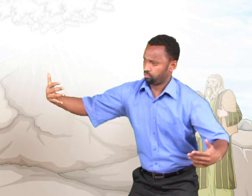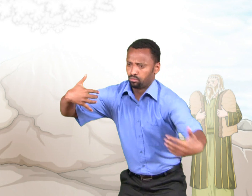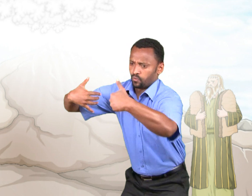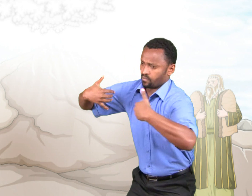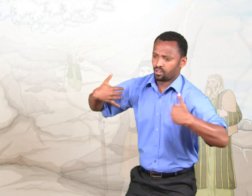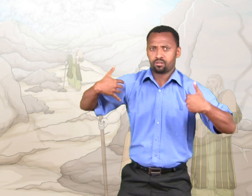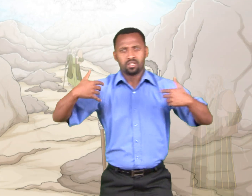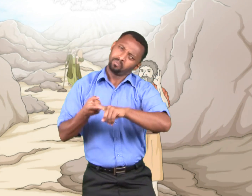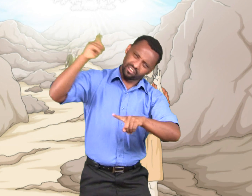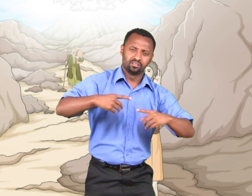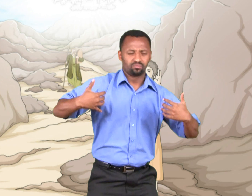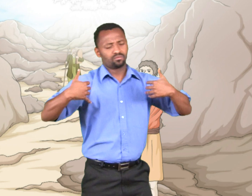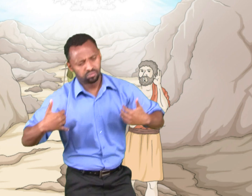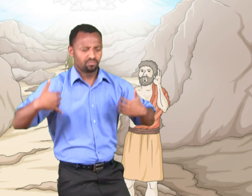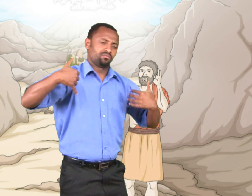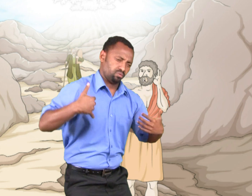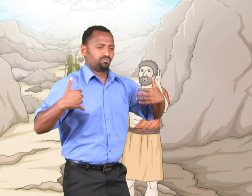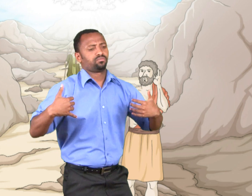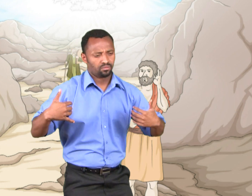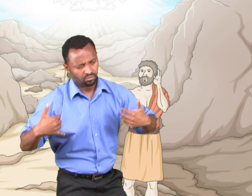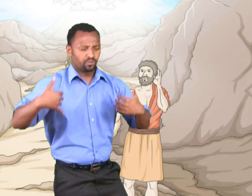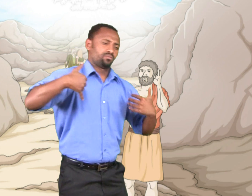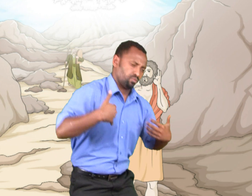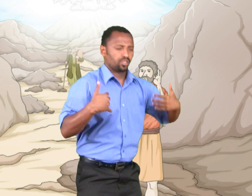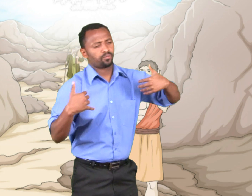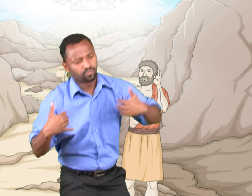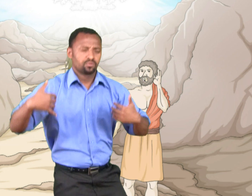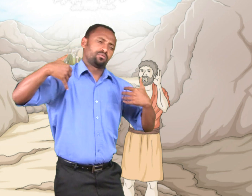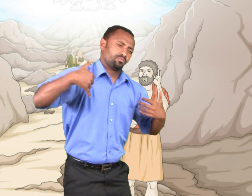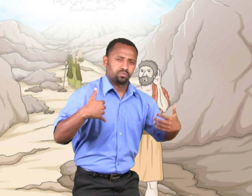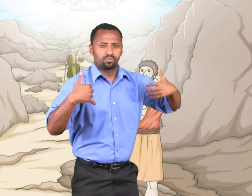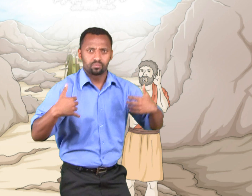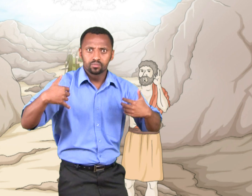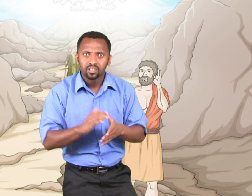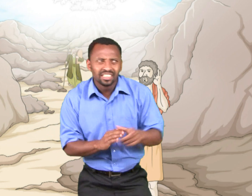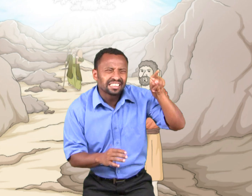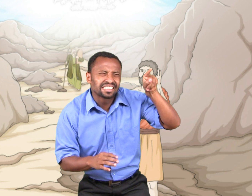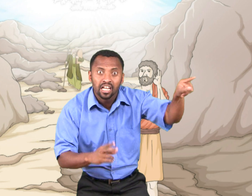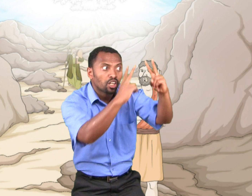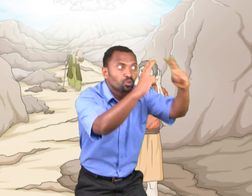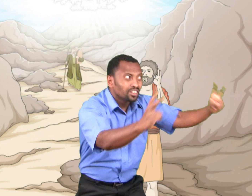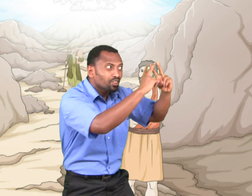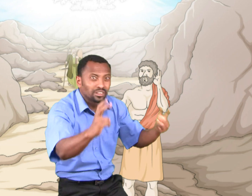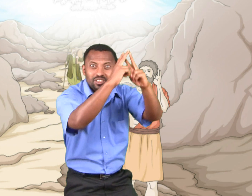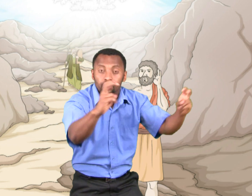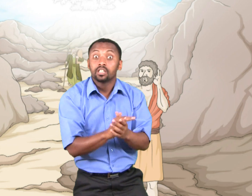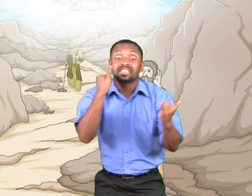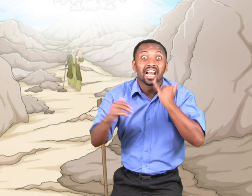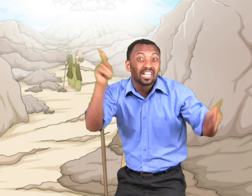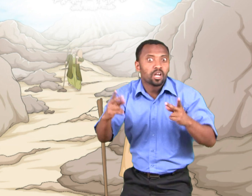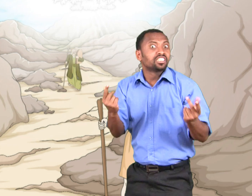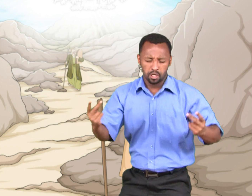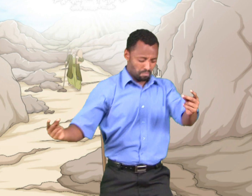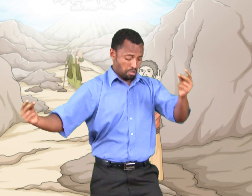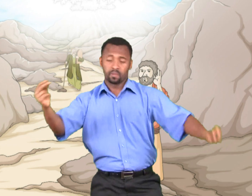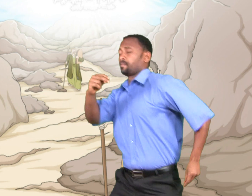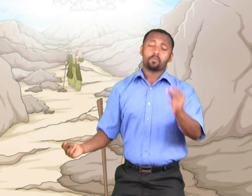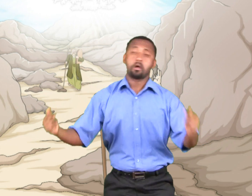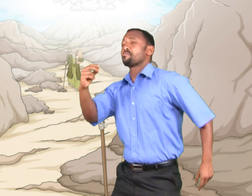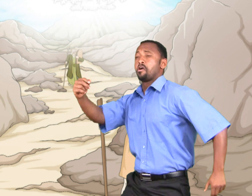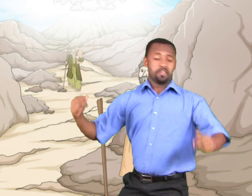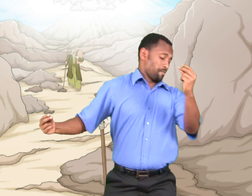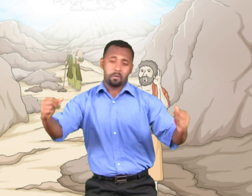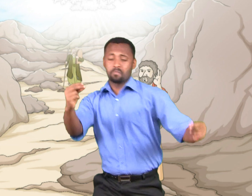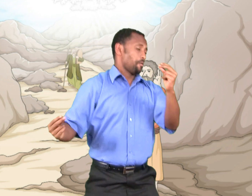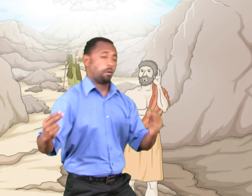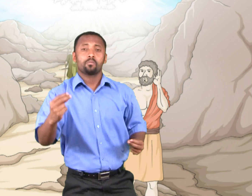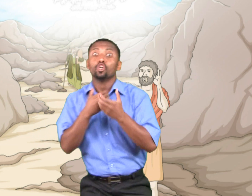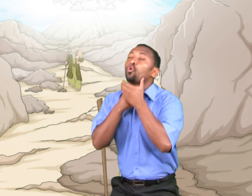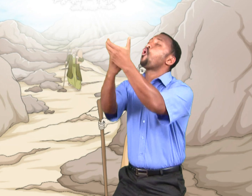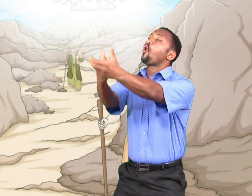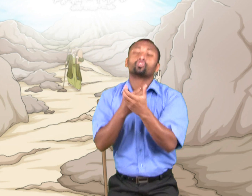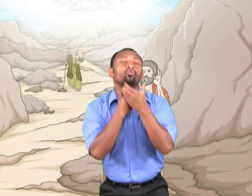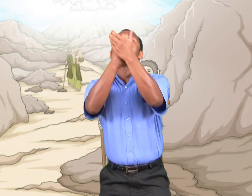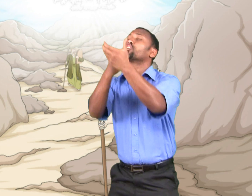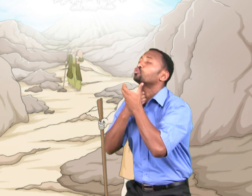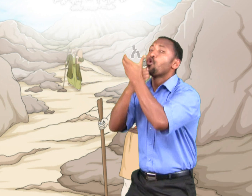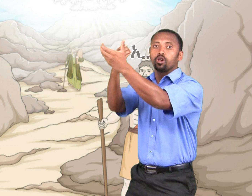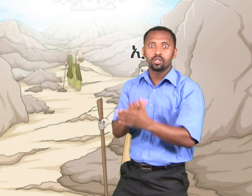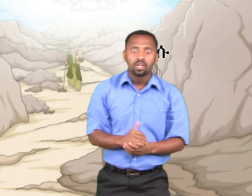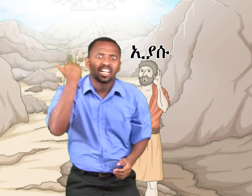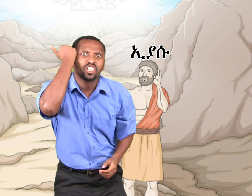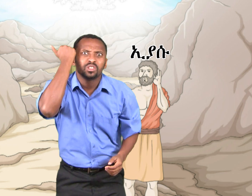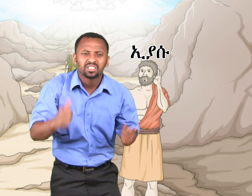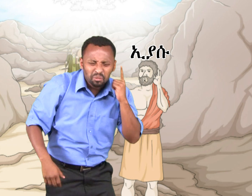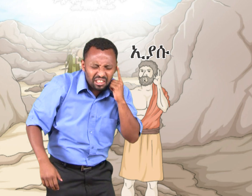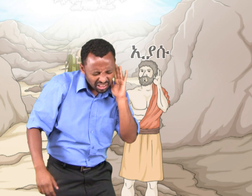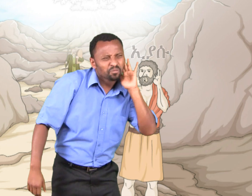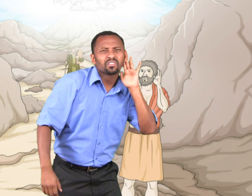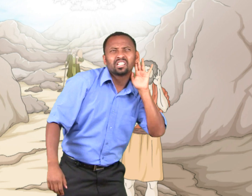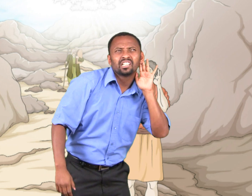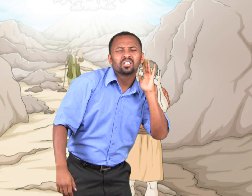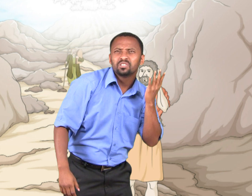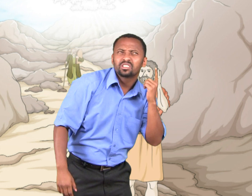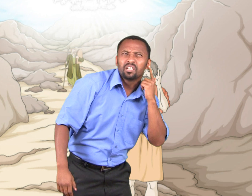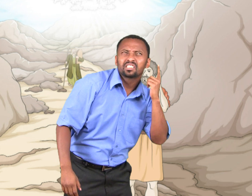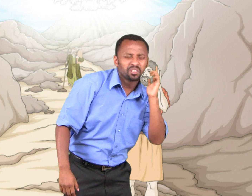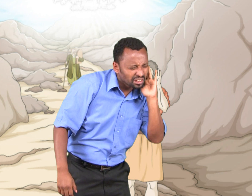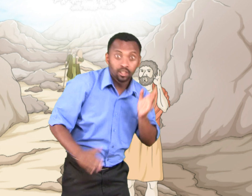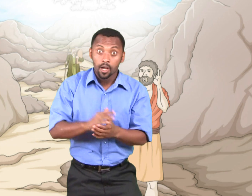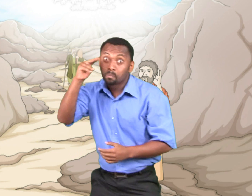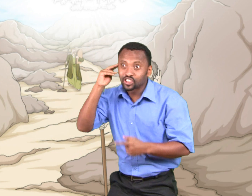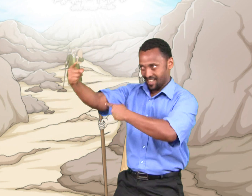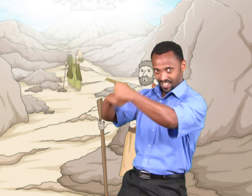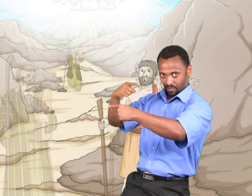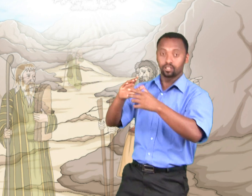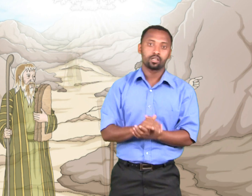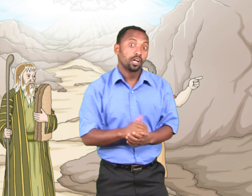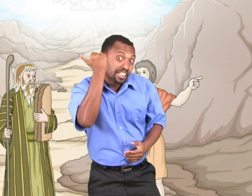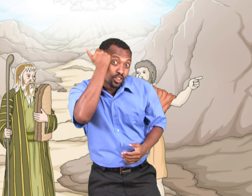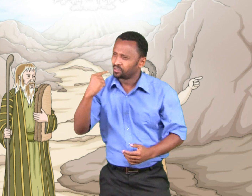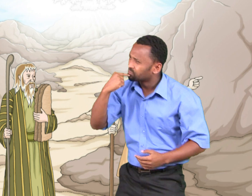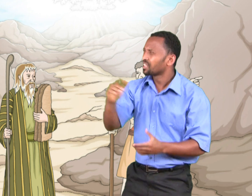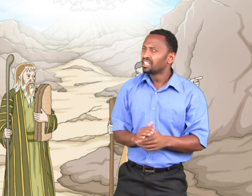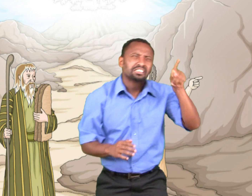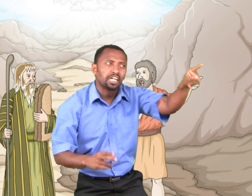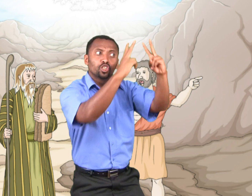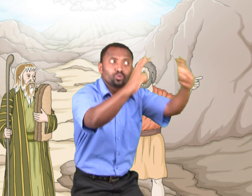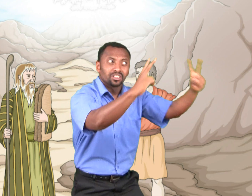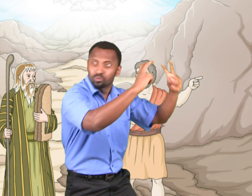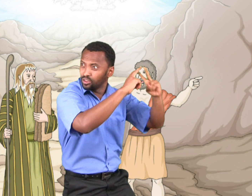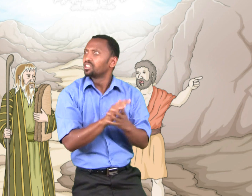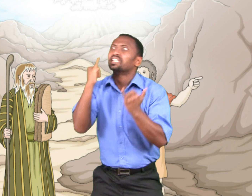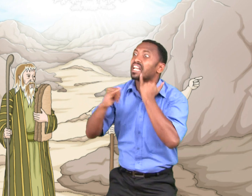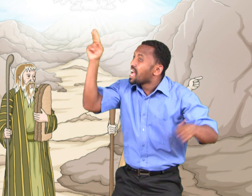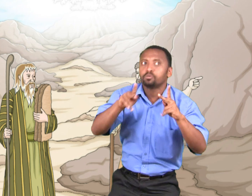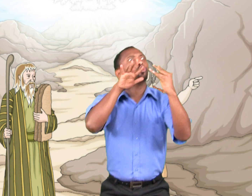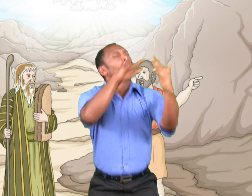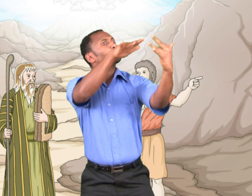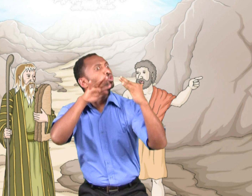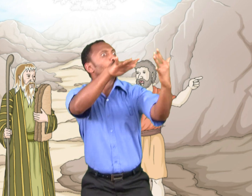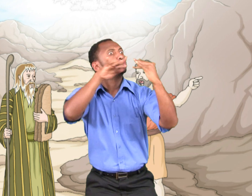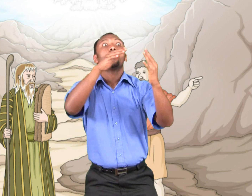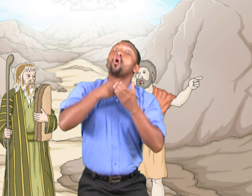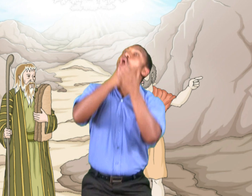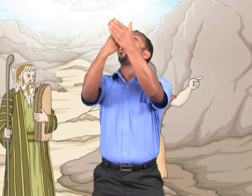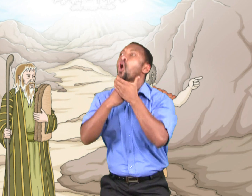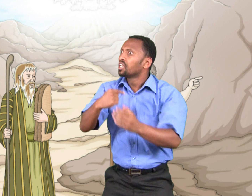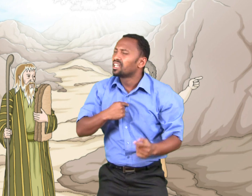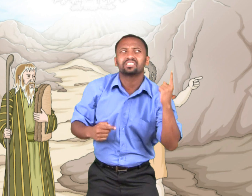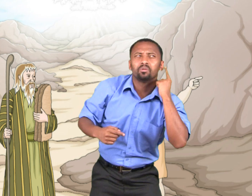When Joshua heard the sound of the people shouting, he said to Moses, “The sound of war is in the camp.”